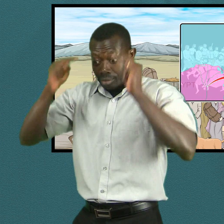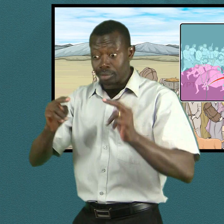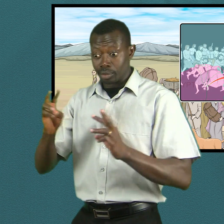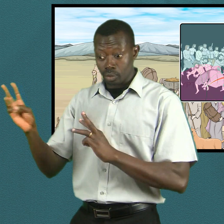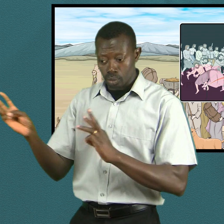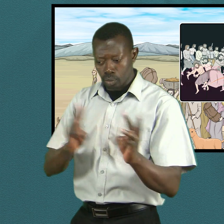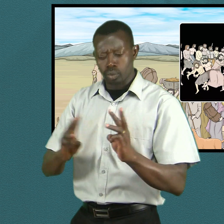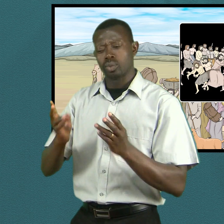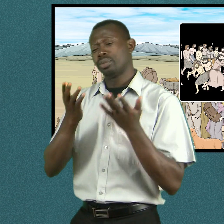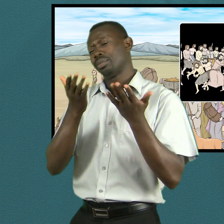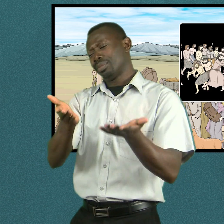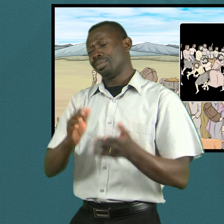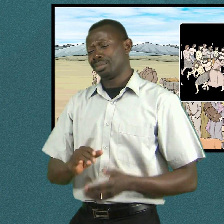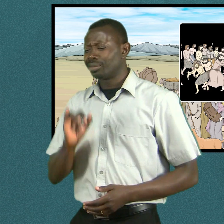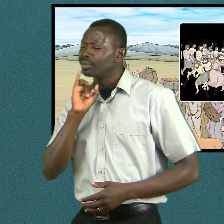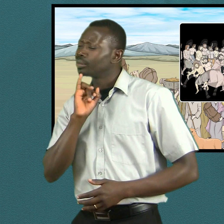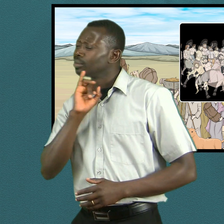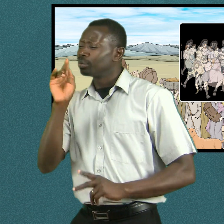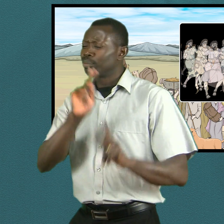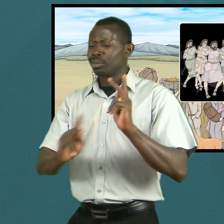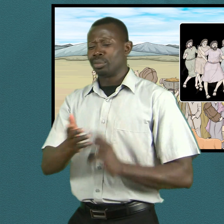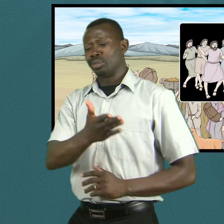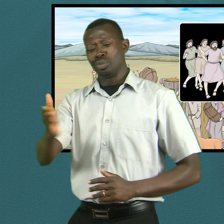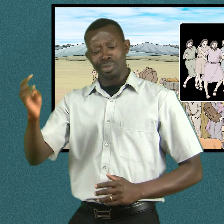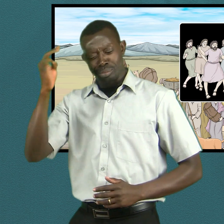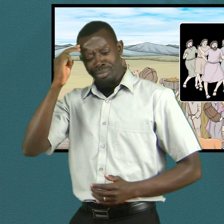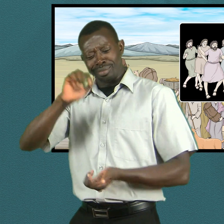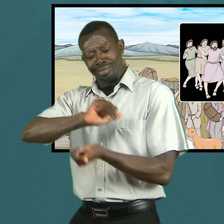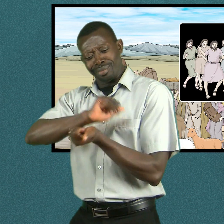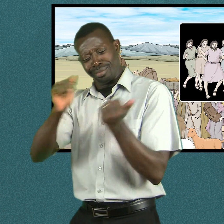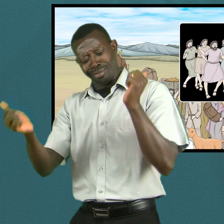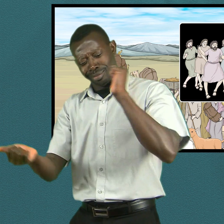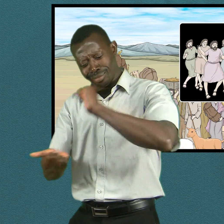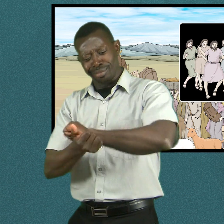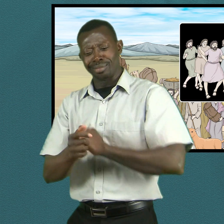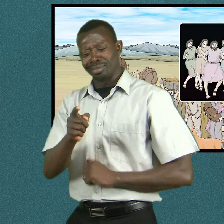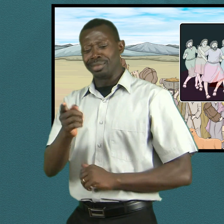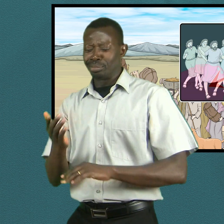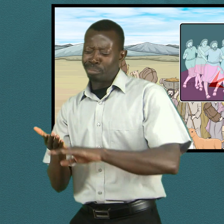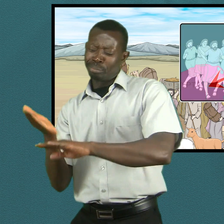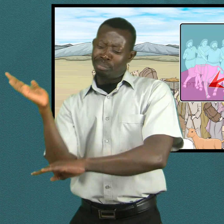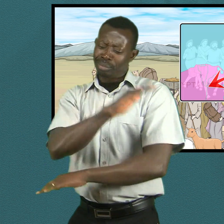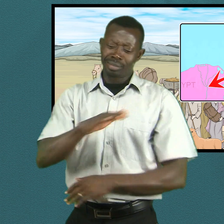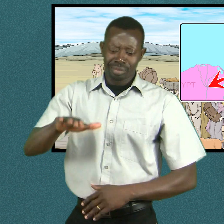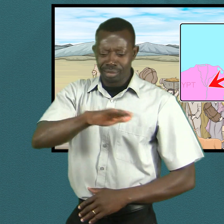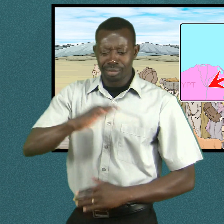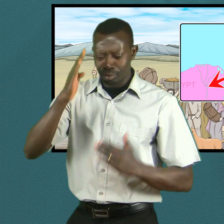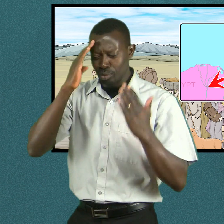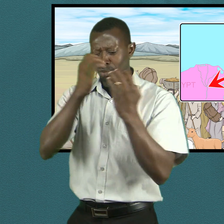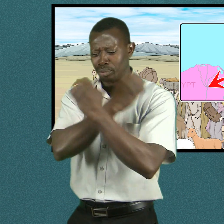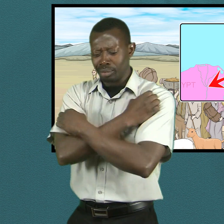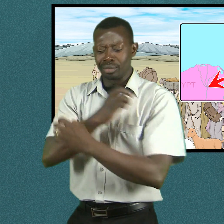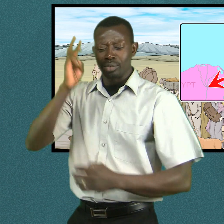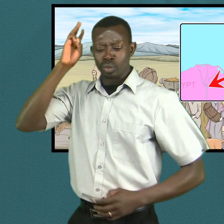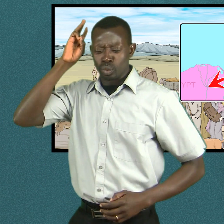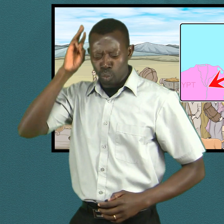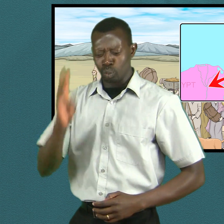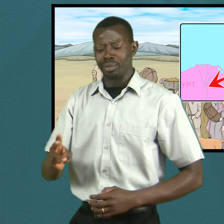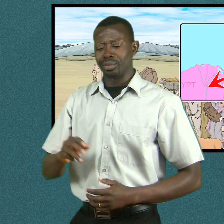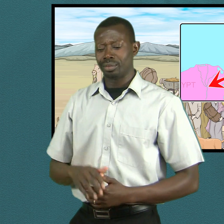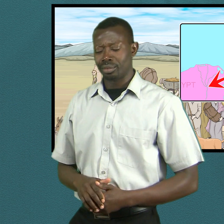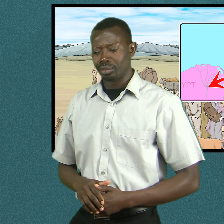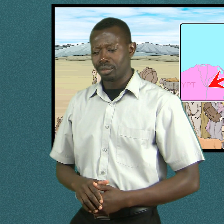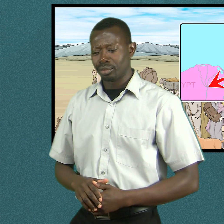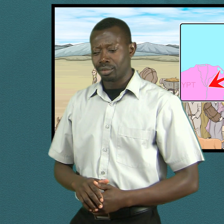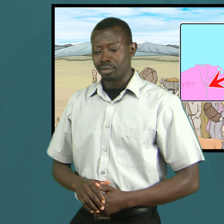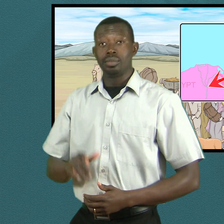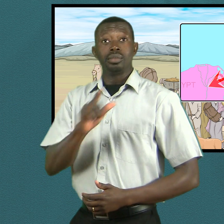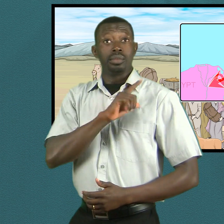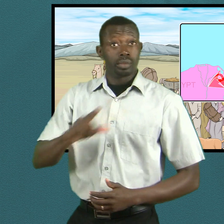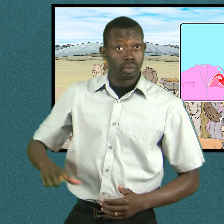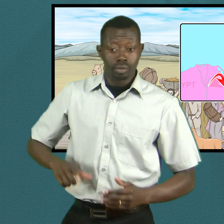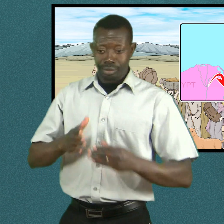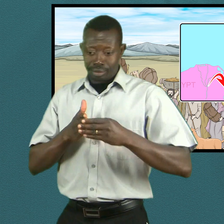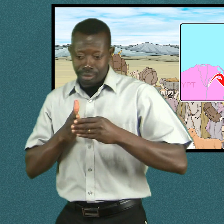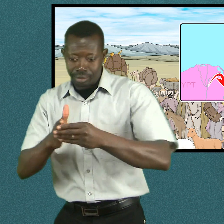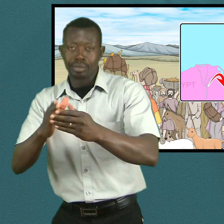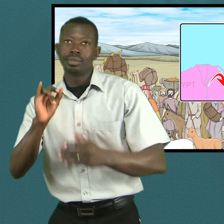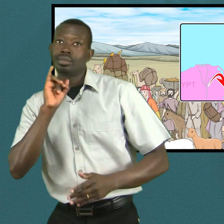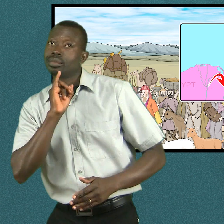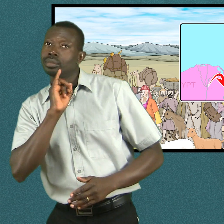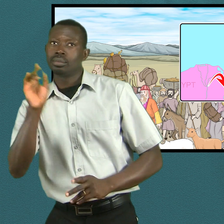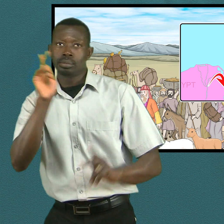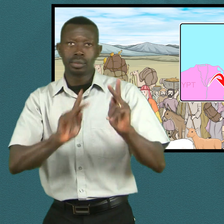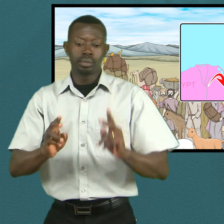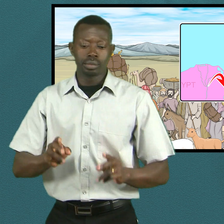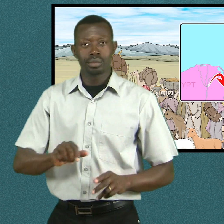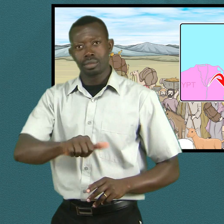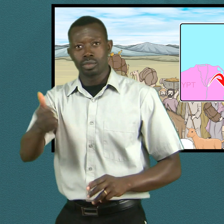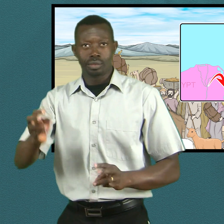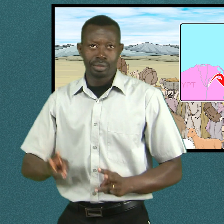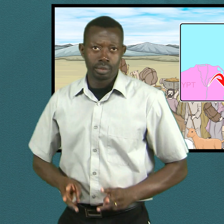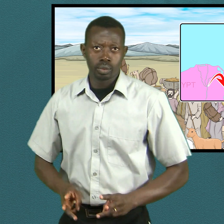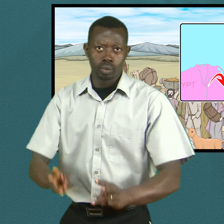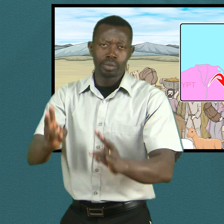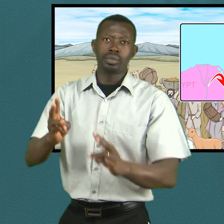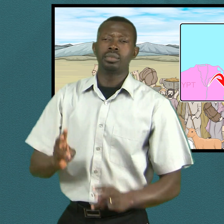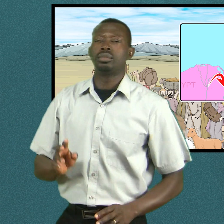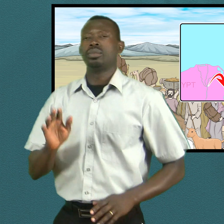And the Israelites left the land of Egypt arrayed for battle.